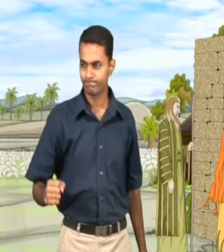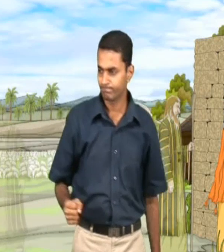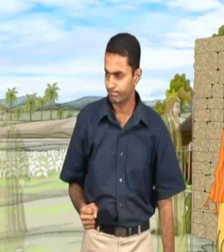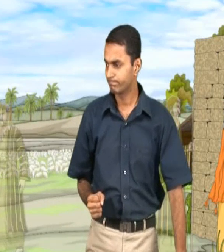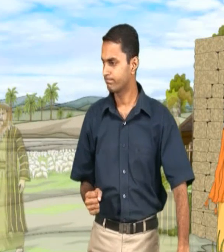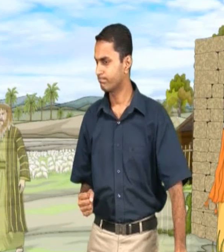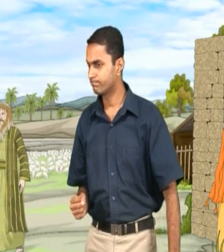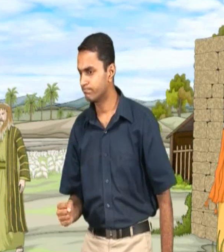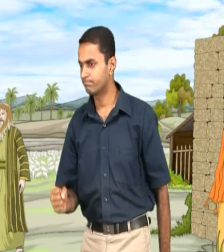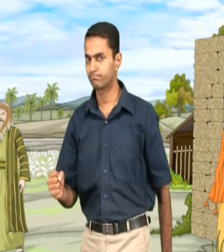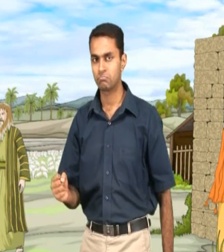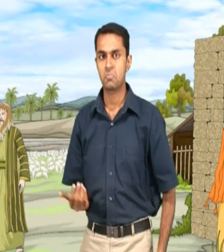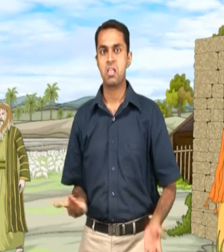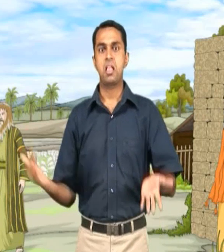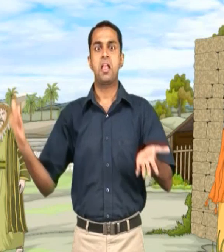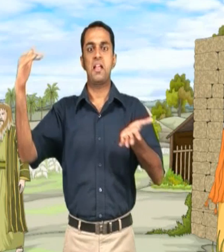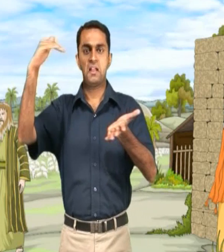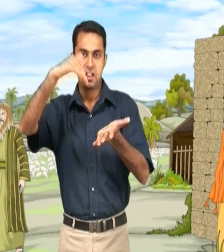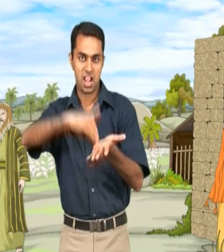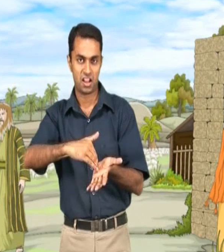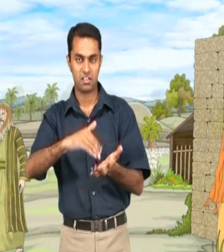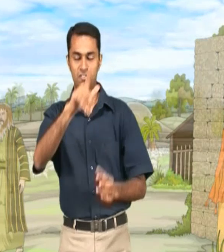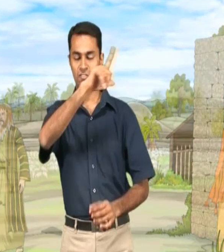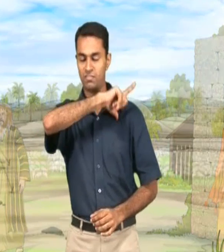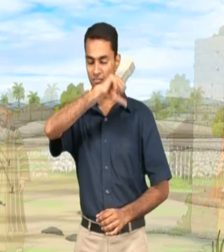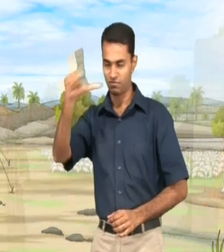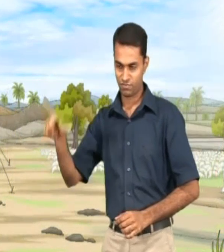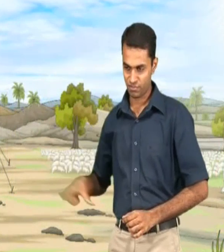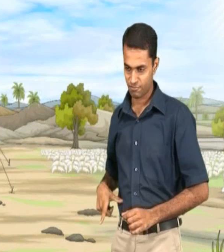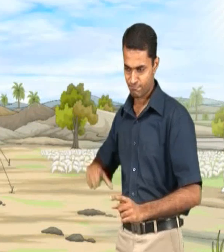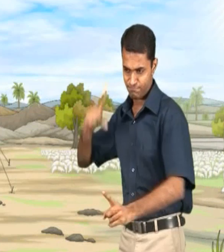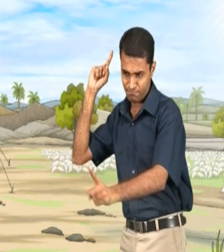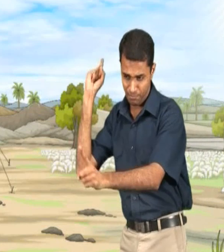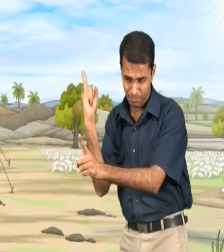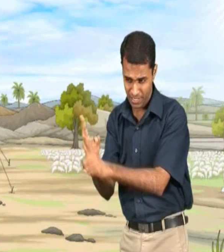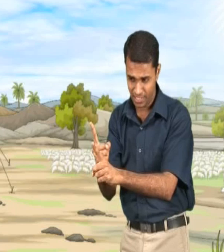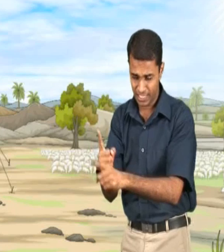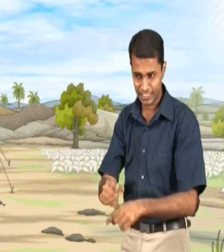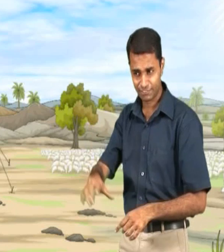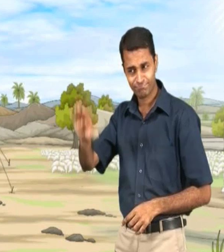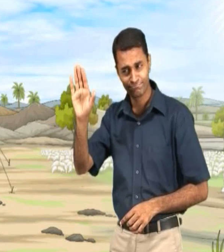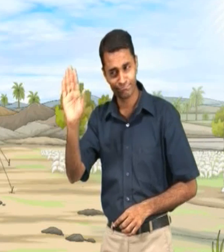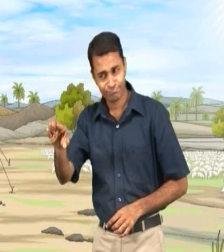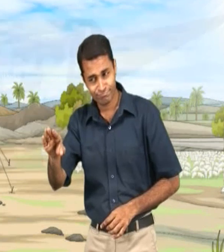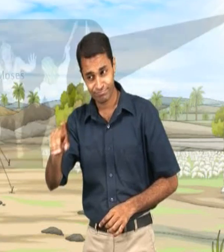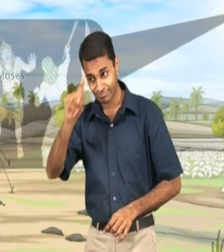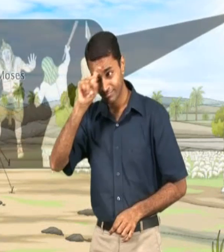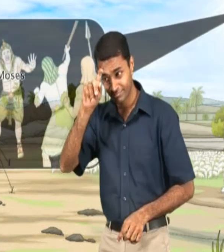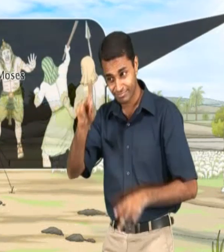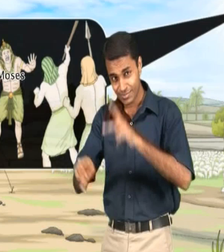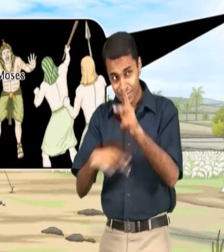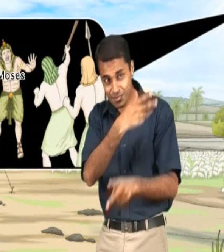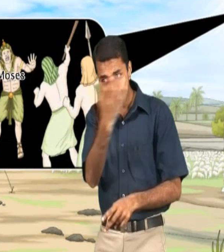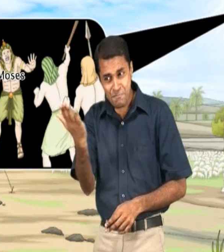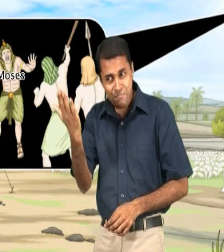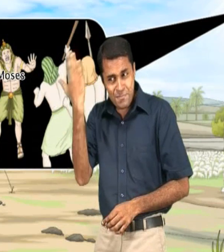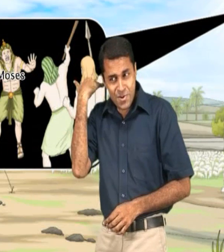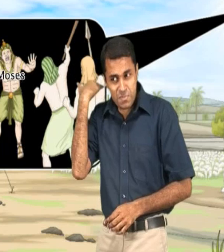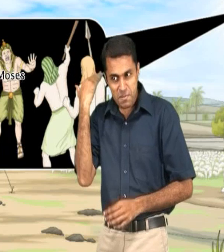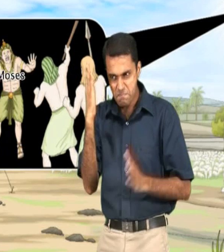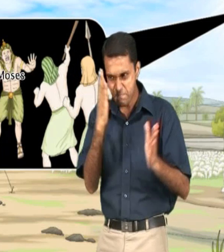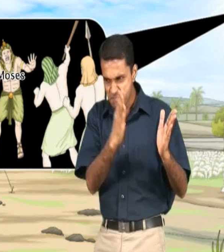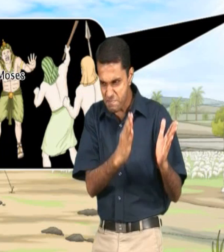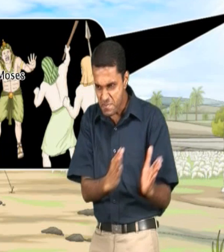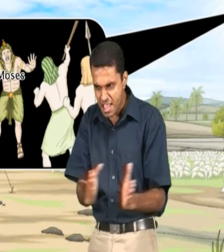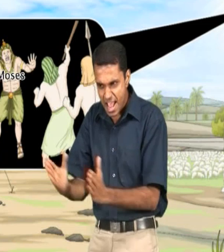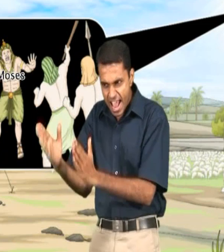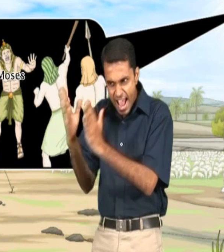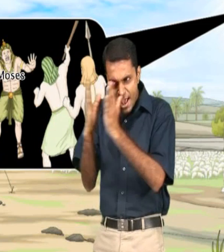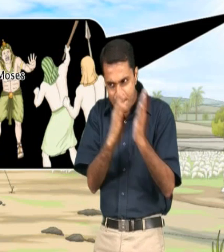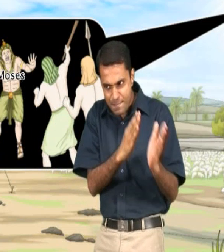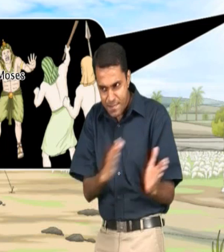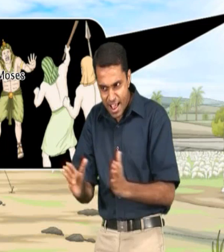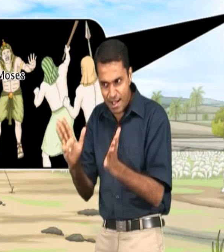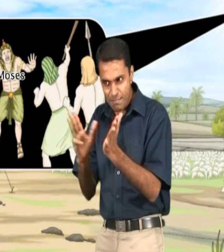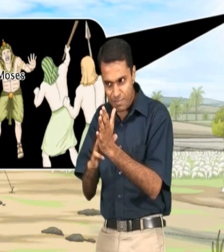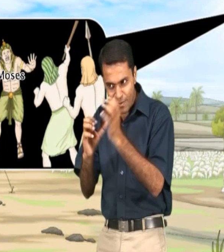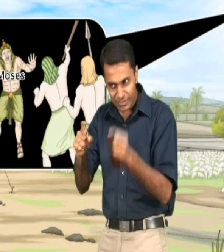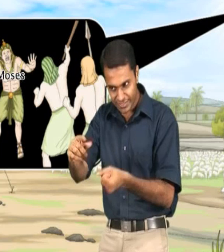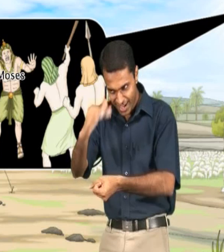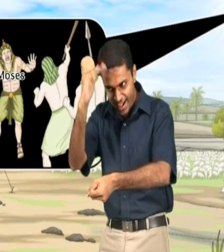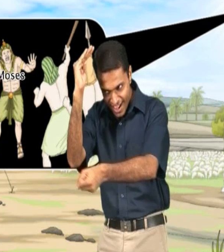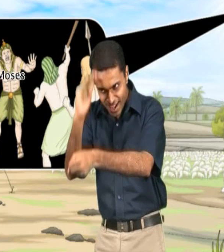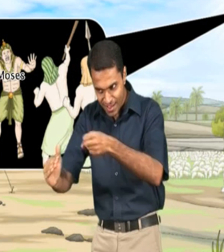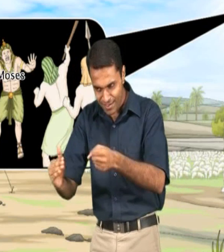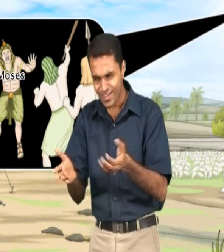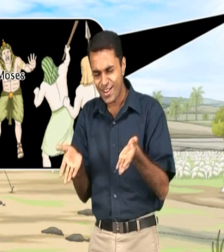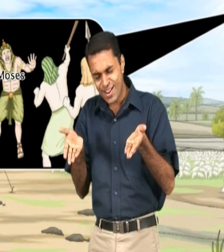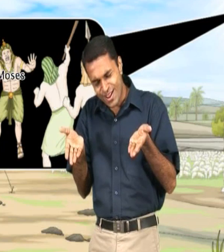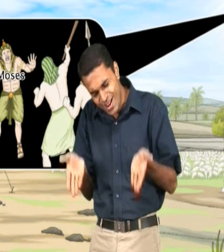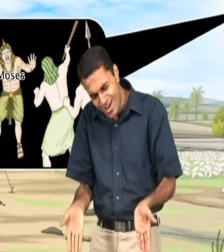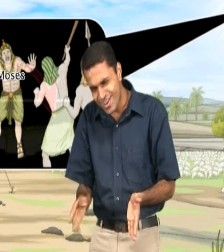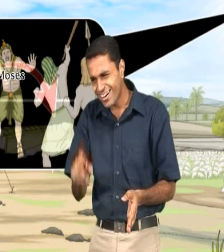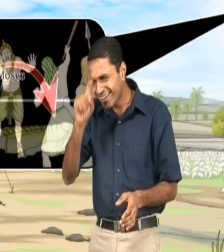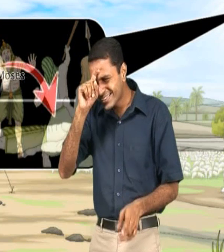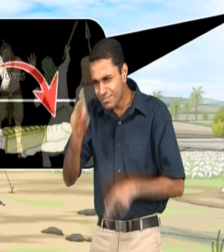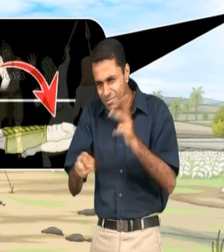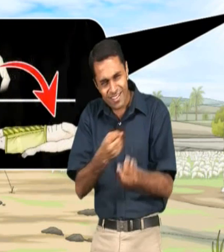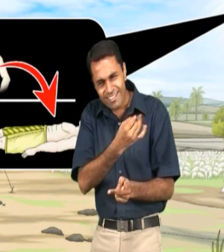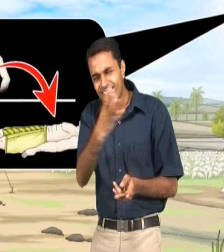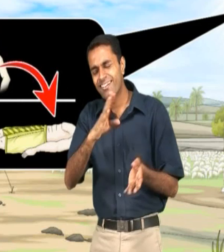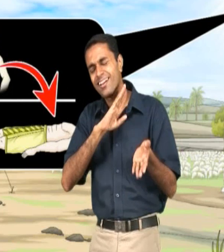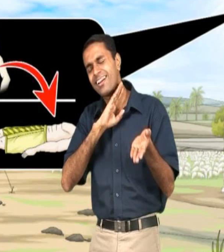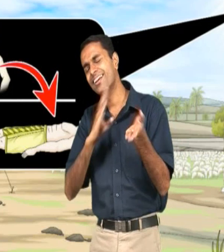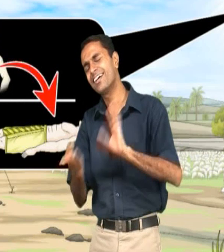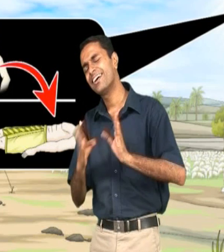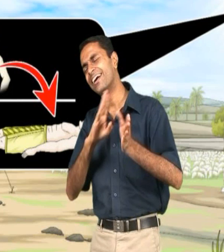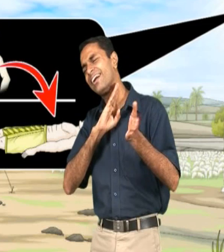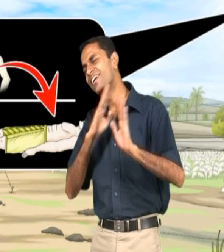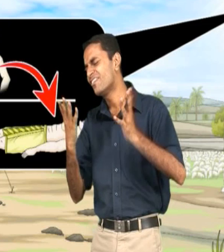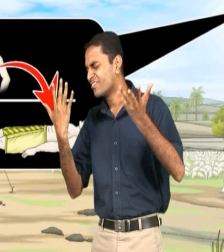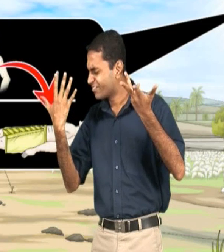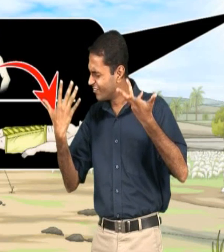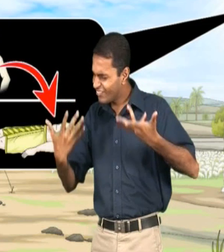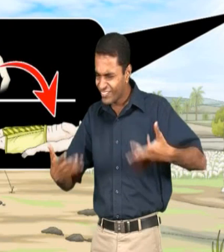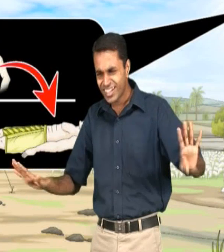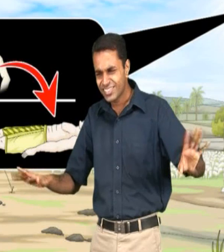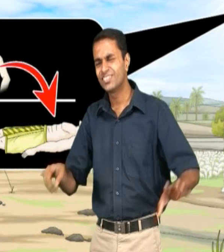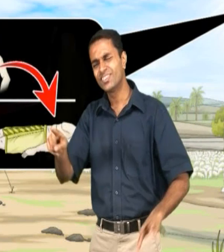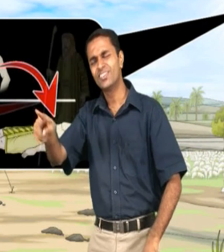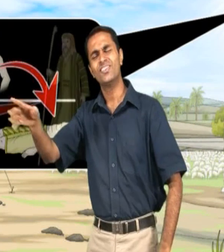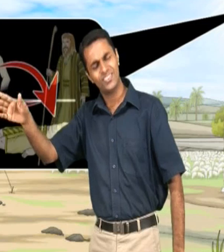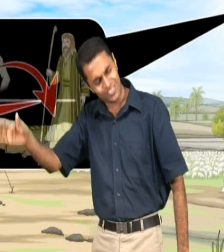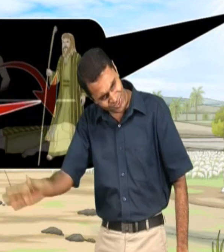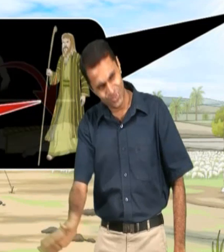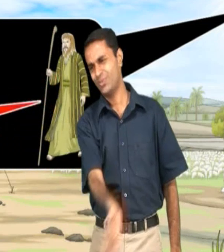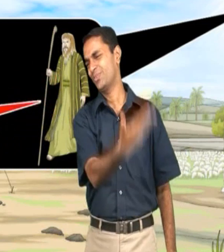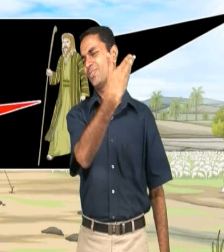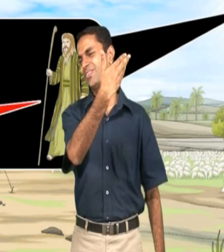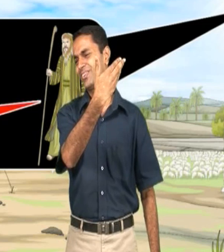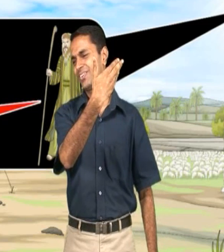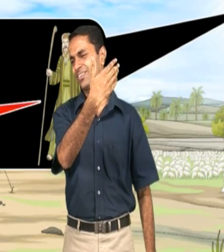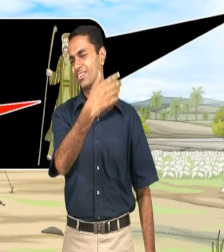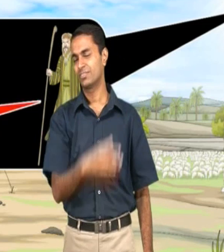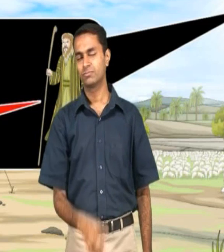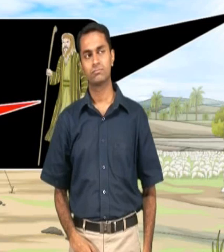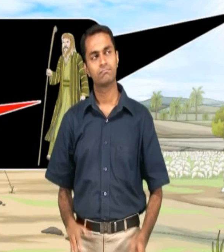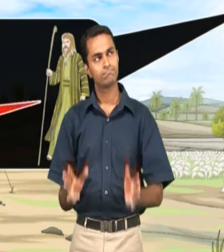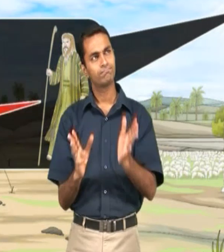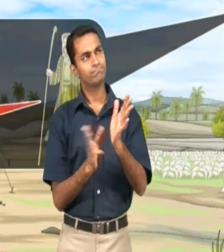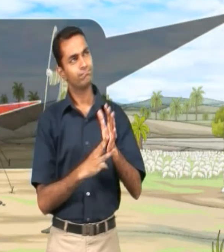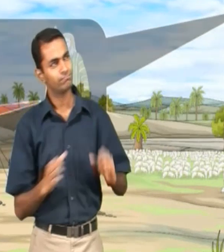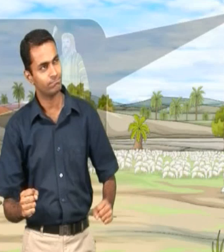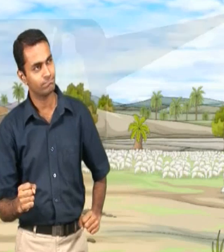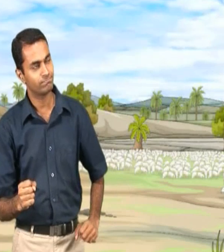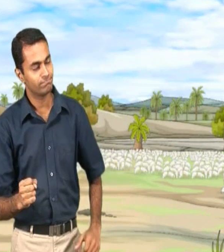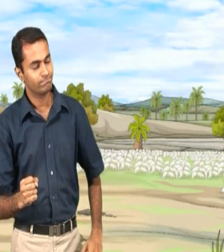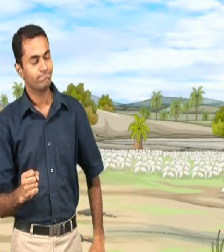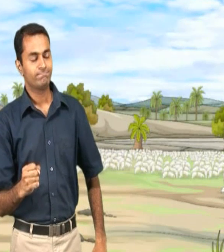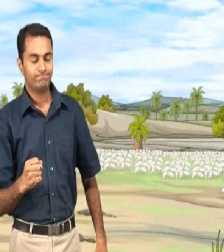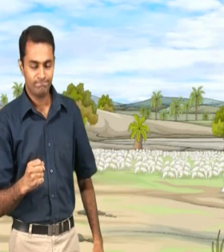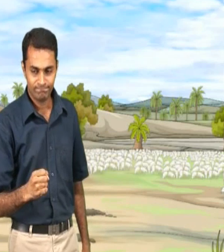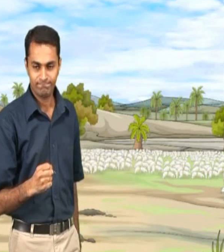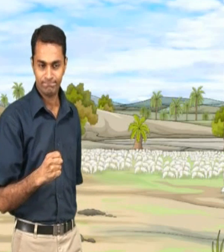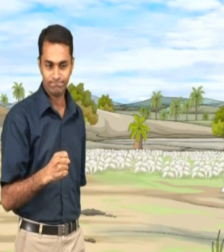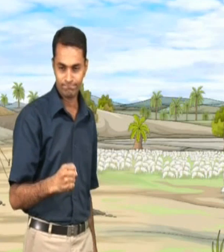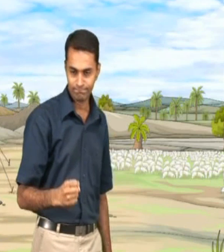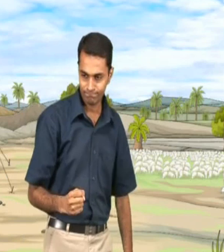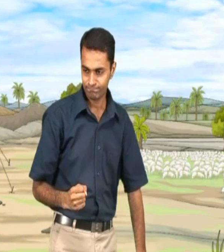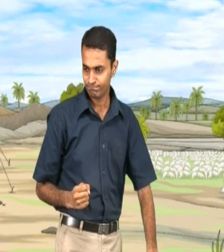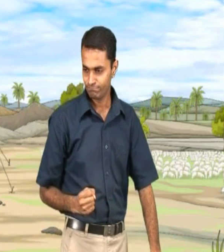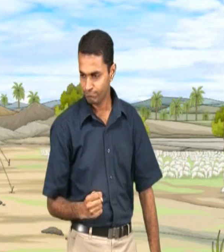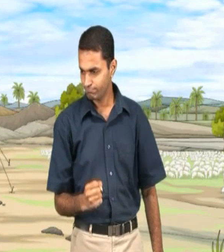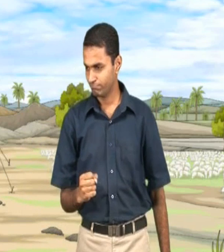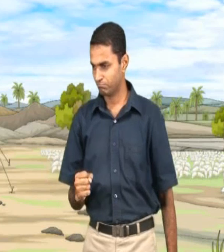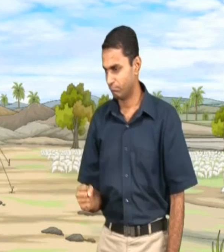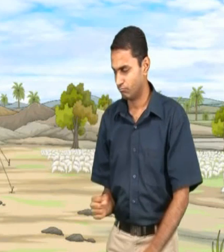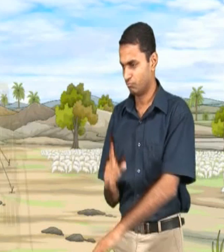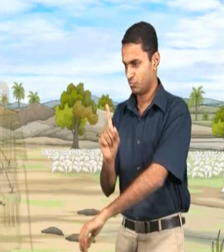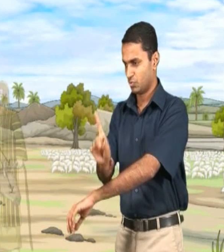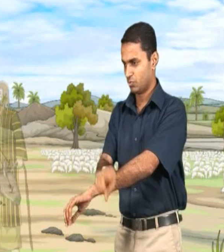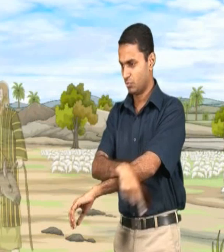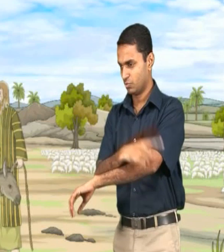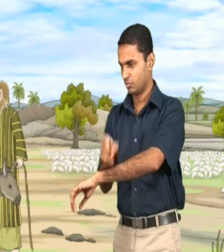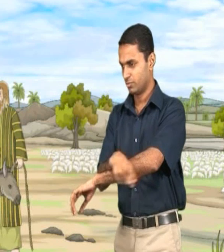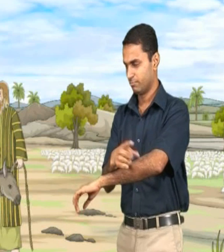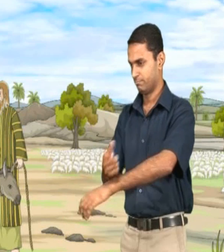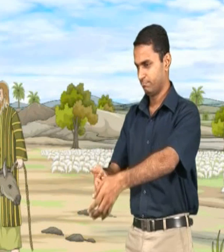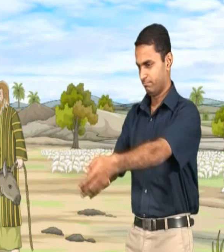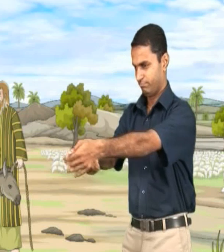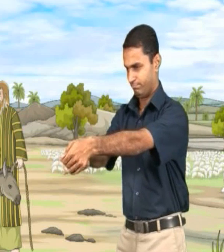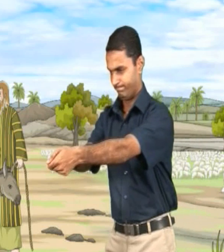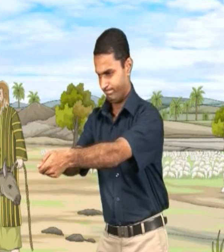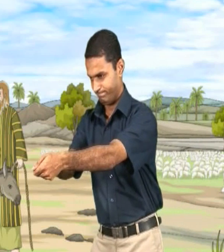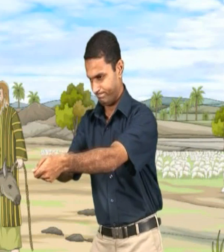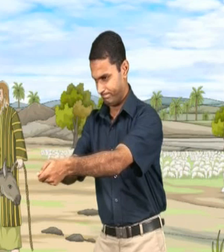Now the LORD had said to Moses in Midian, “Go back to Egypt, for all the men who sought to kill you are dead.”